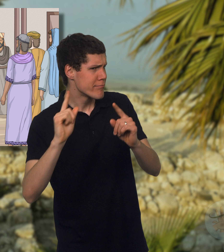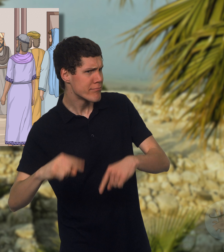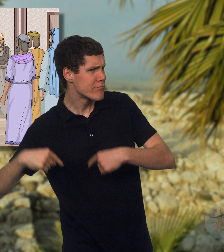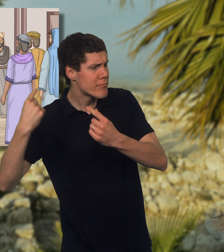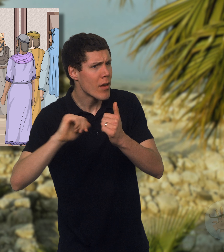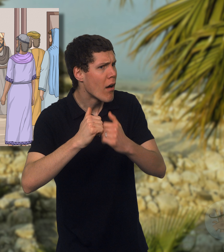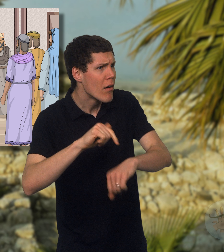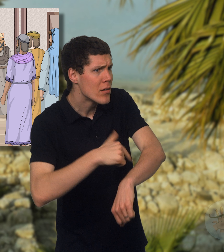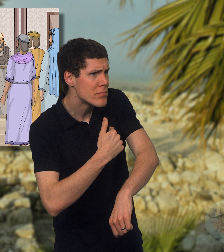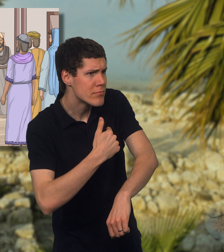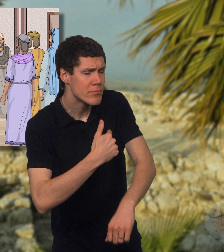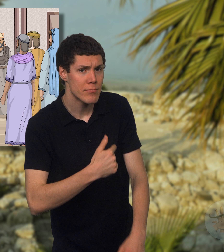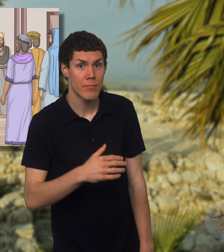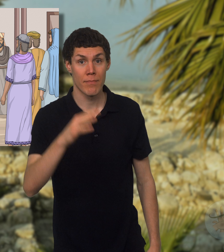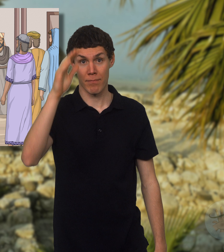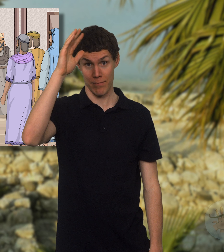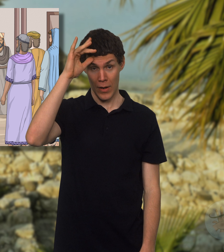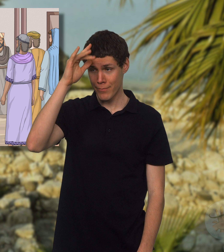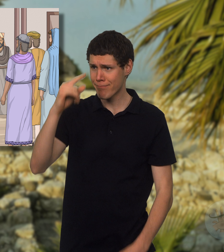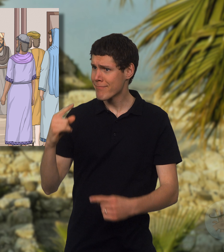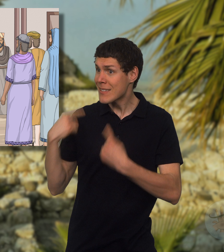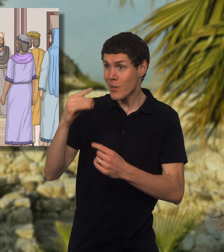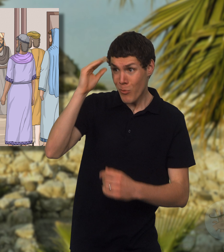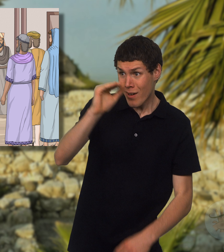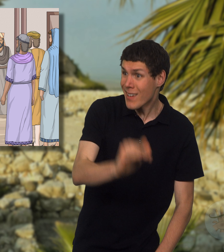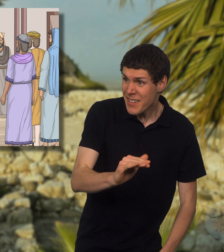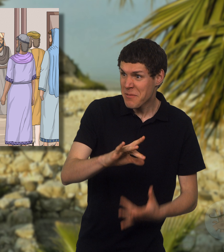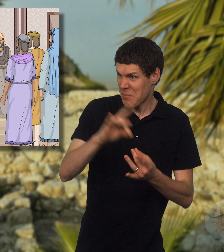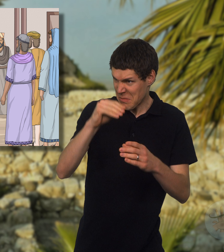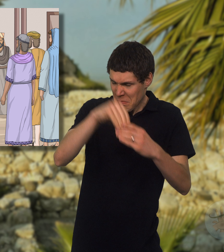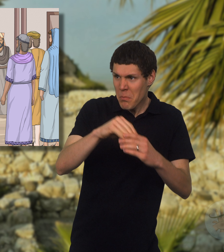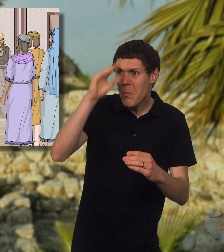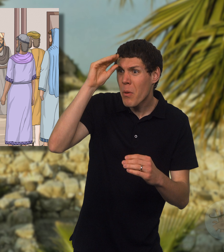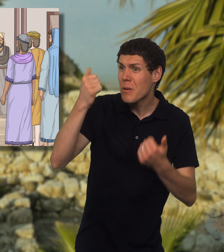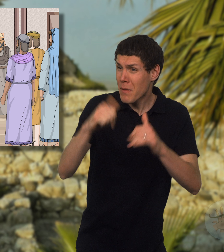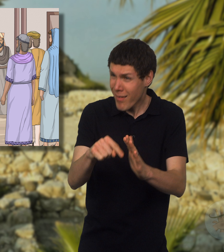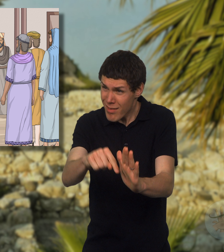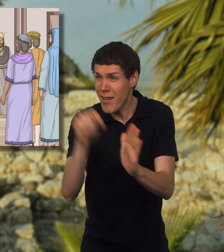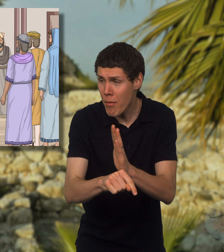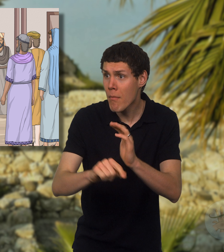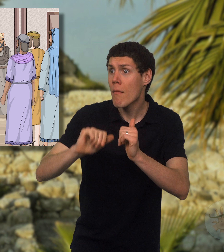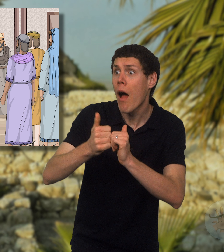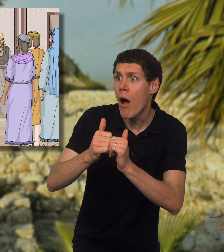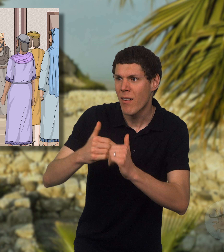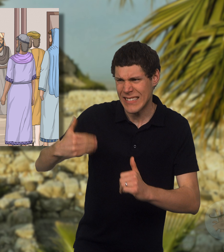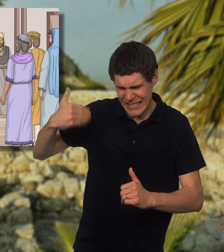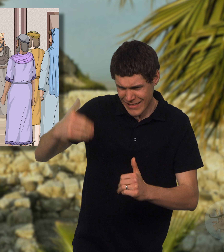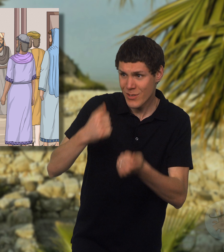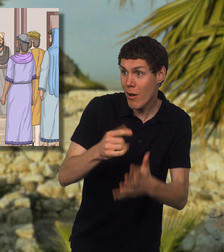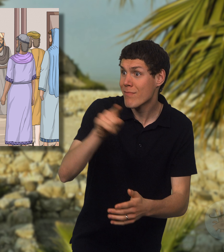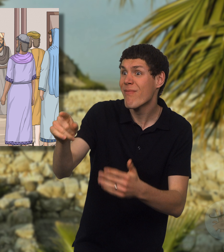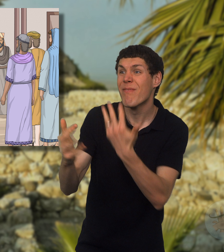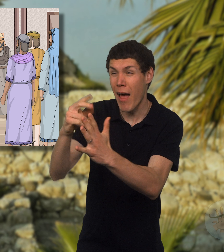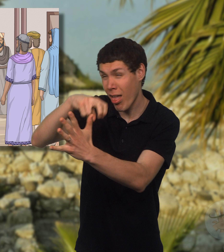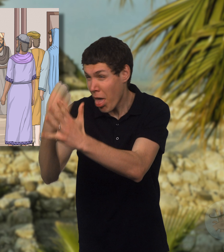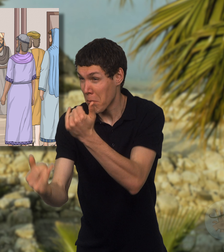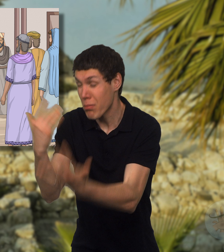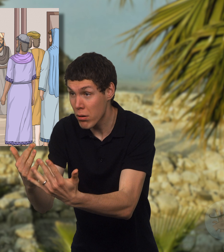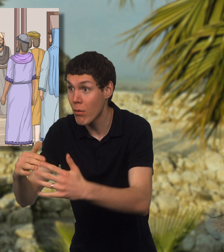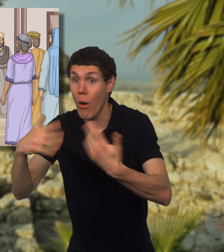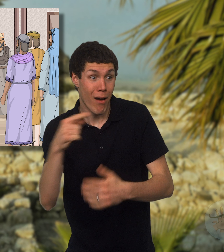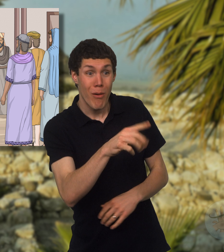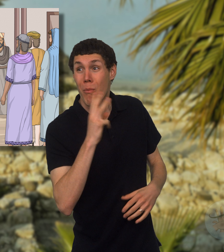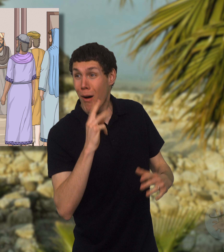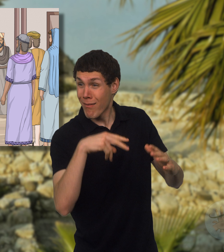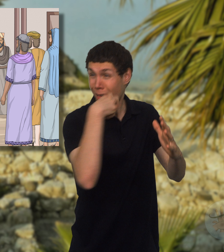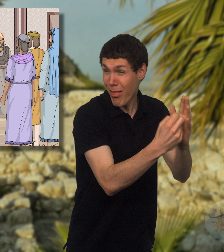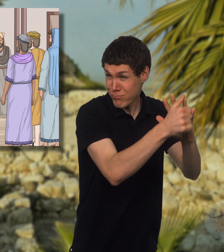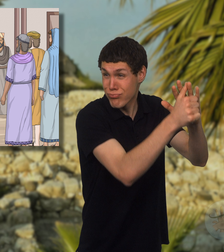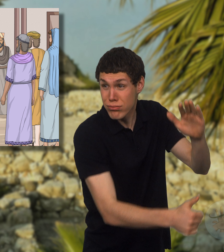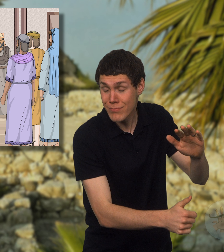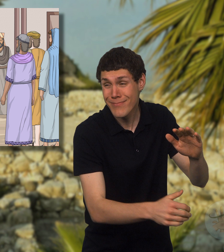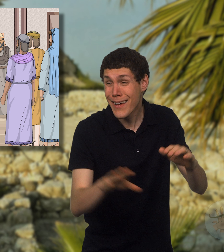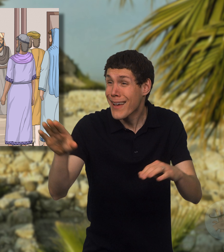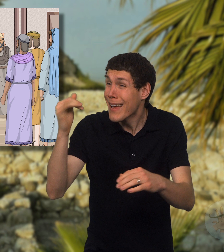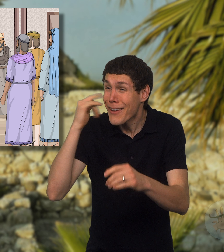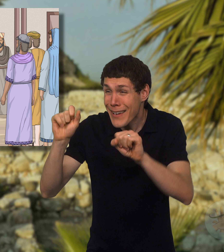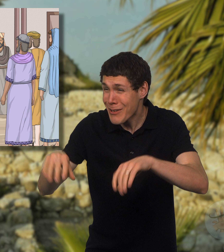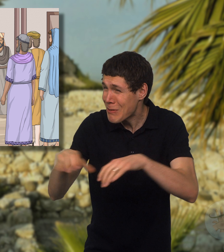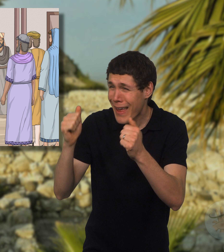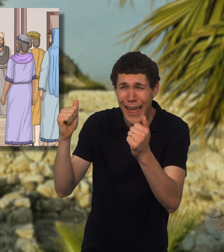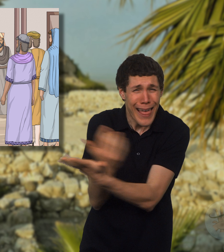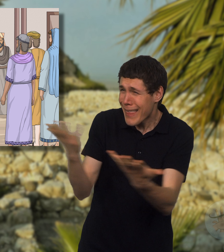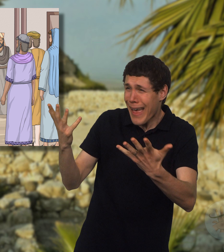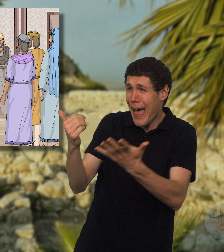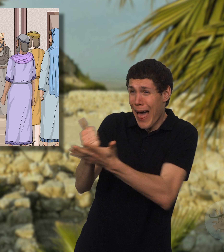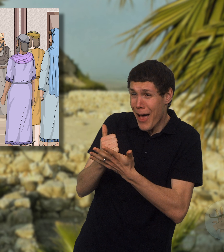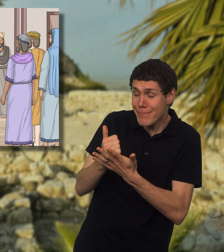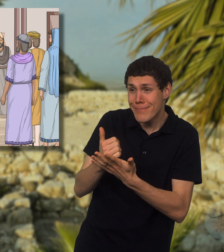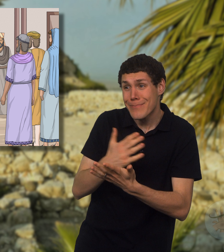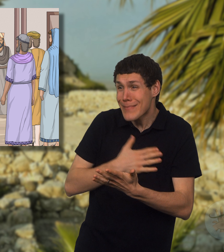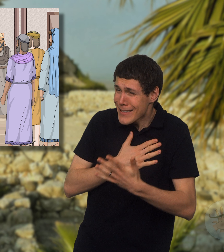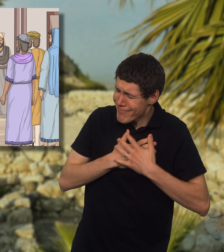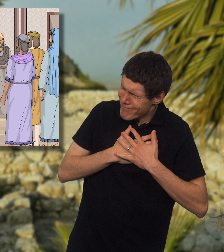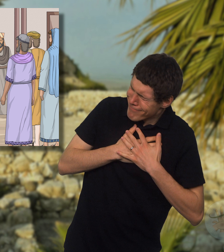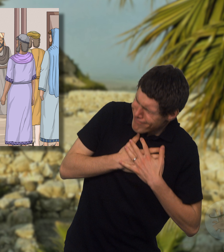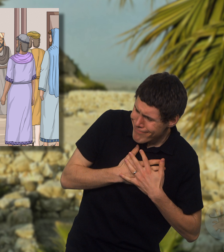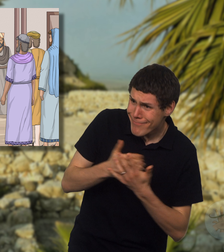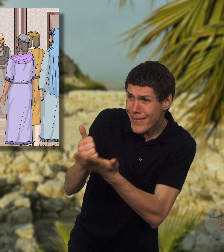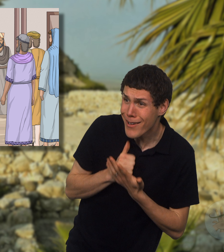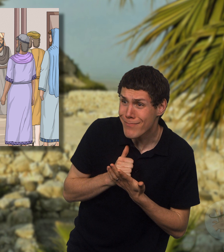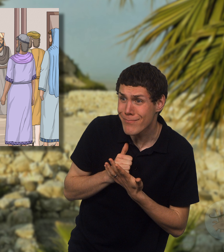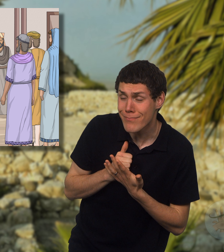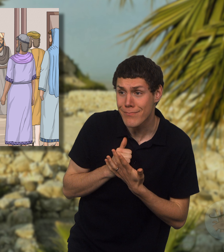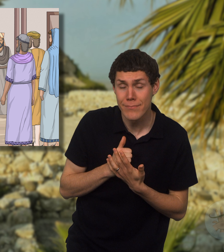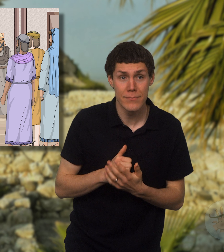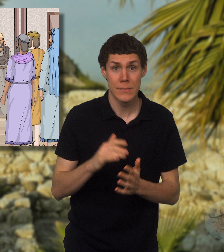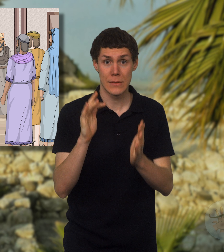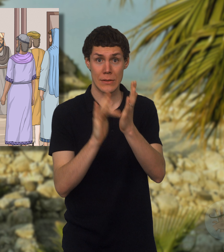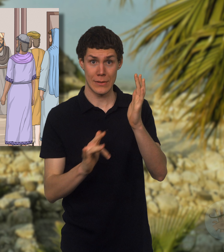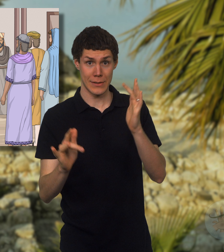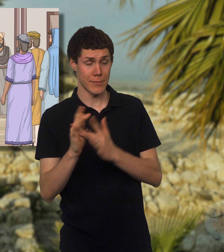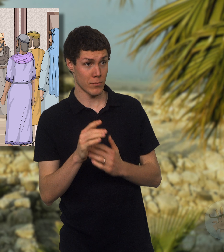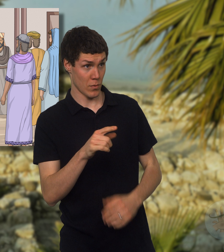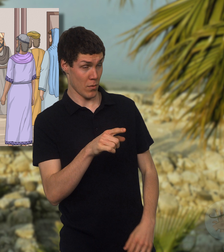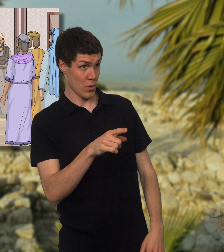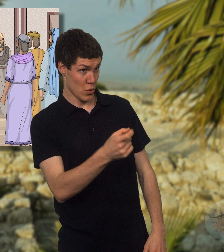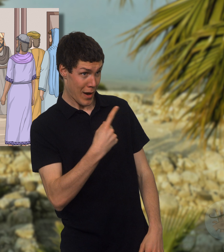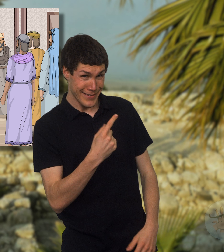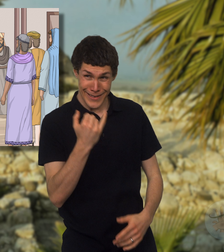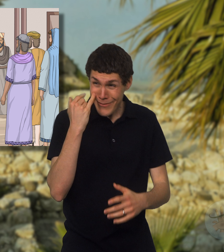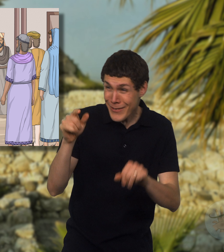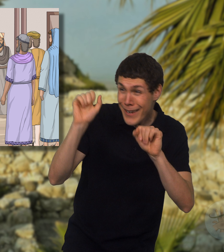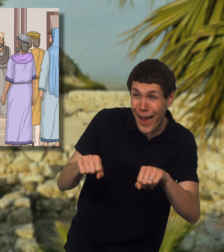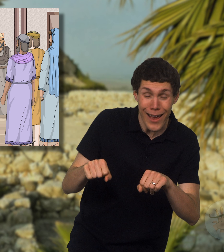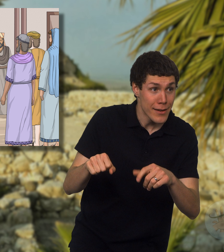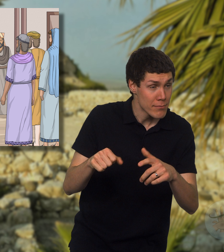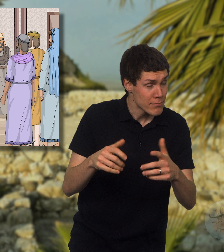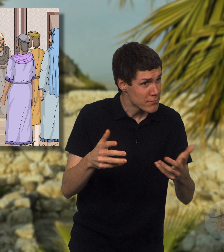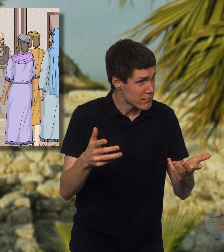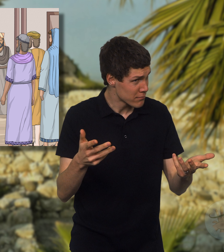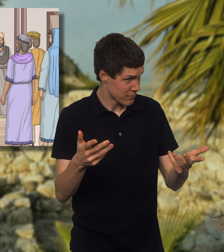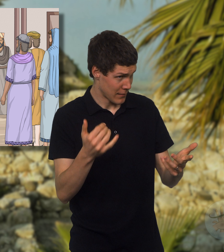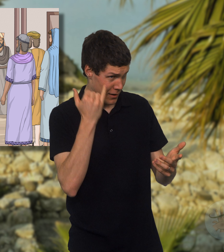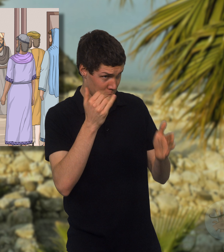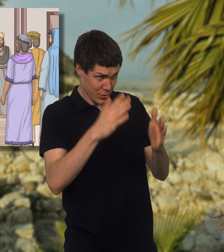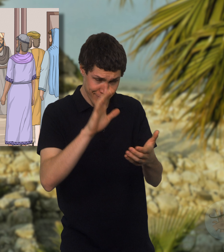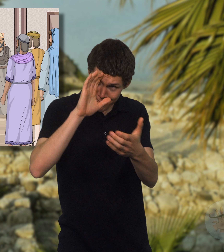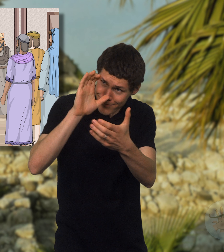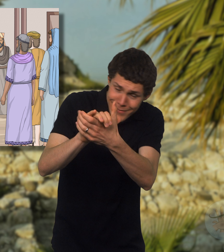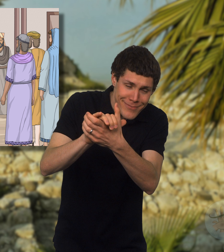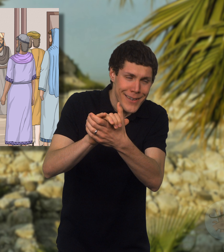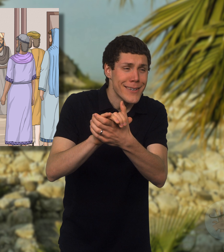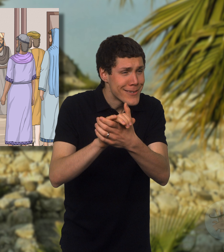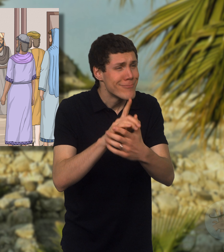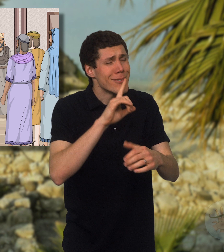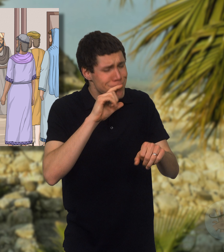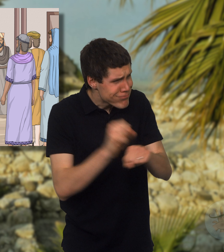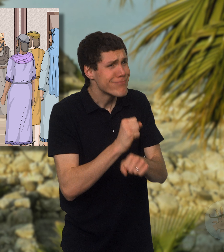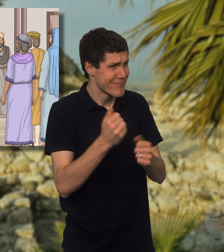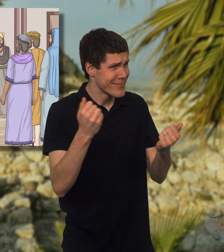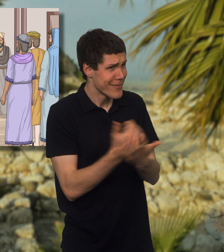“It often throws him into the fire or into the water, trying to kill him. But if You can do anything, have compassion on us and help us.” “If You can?”